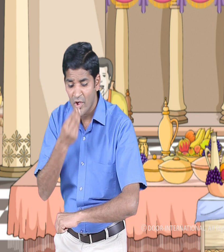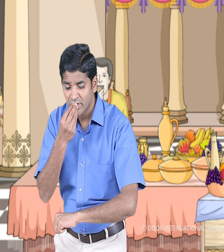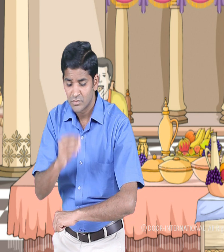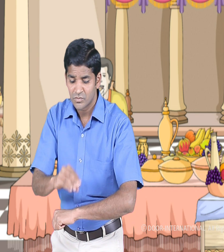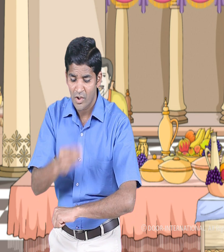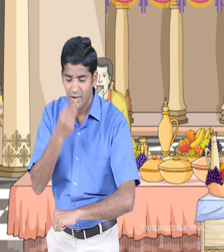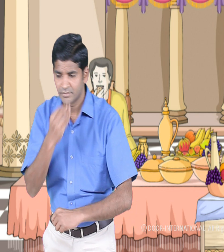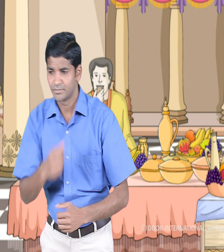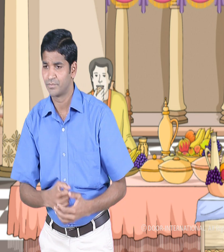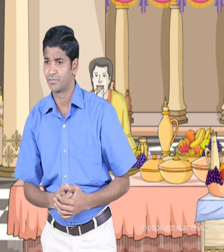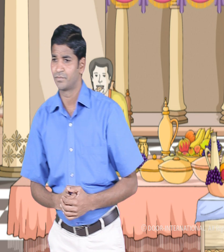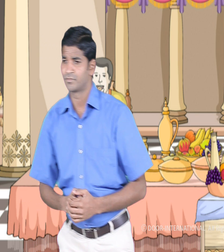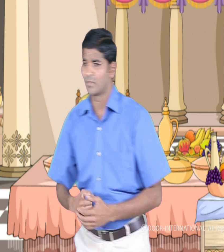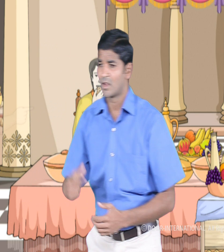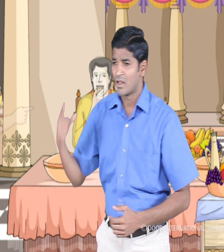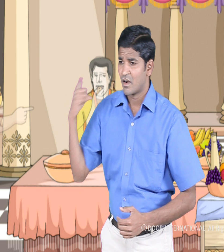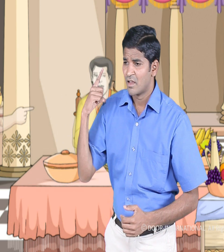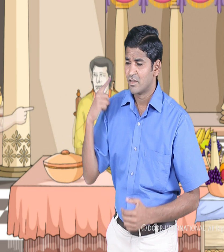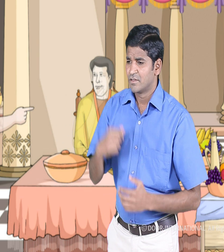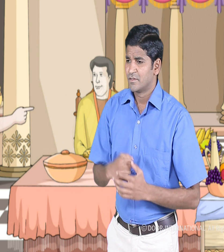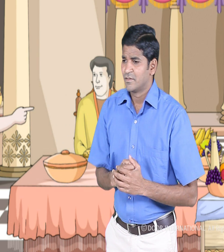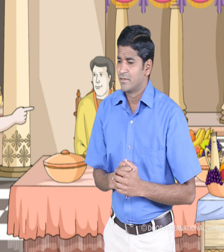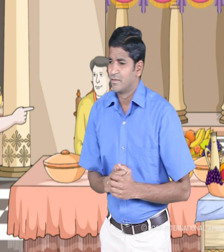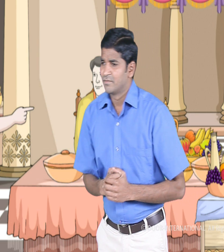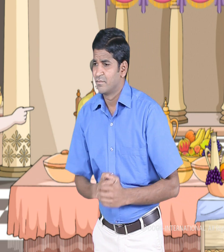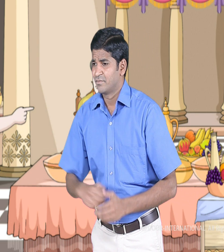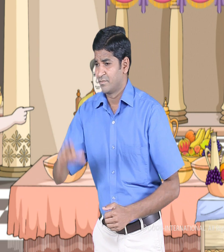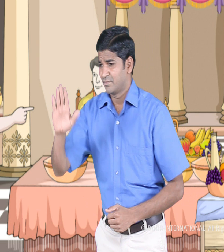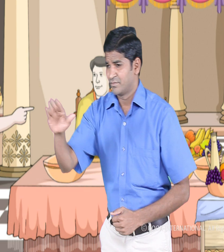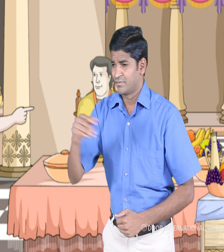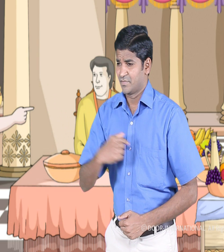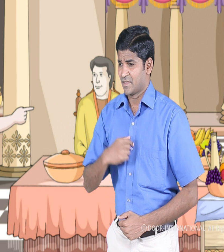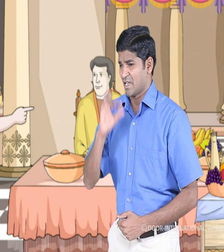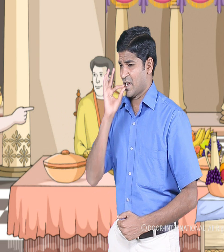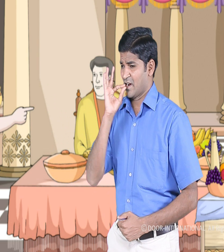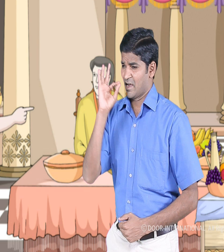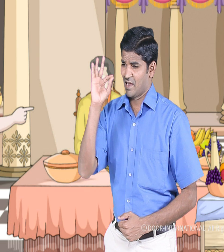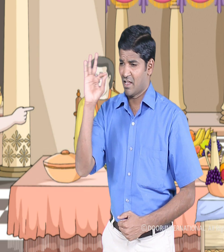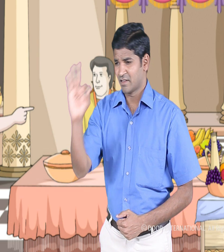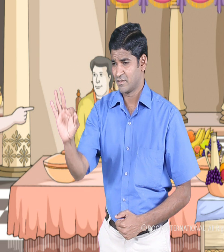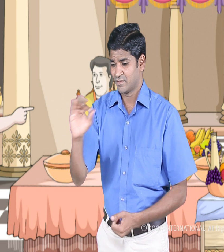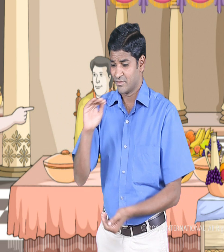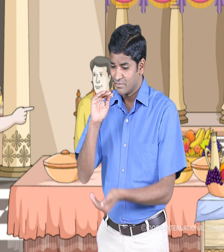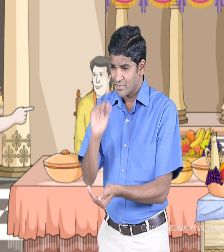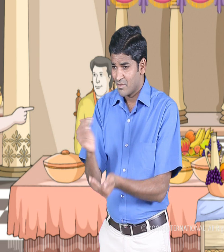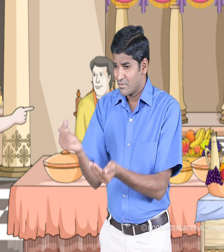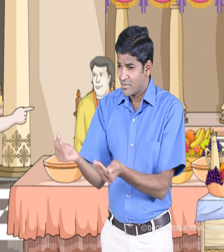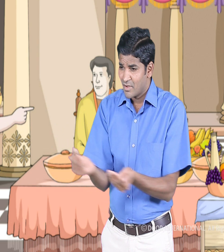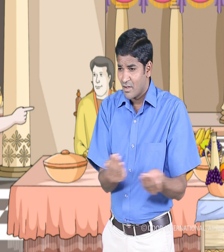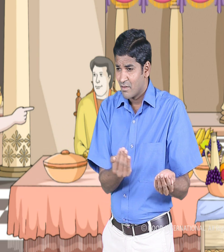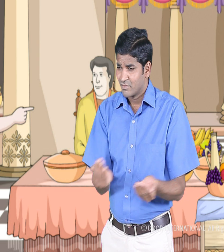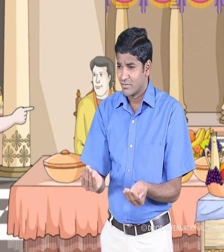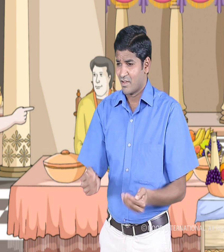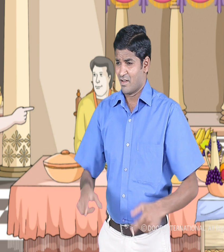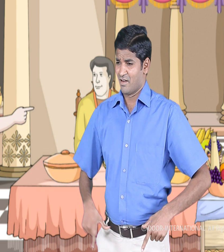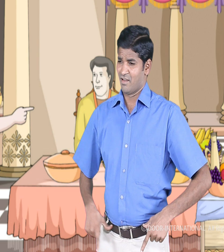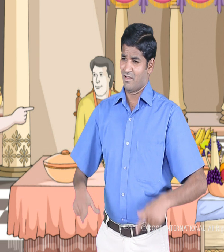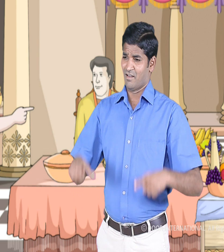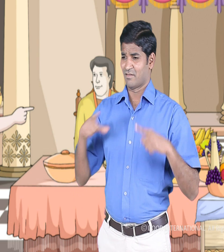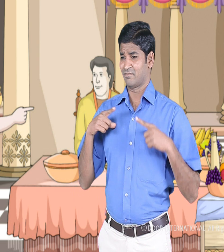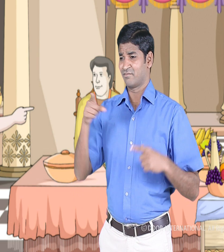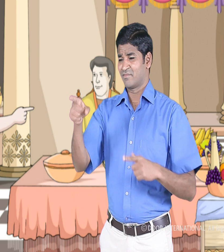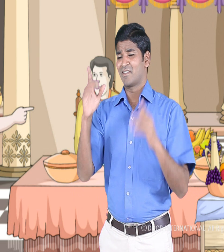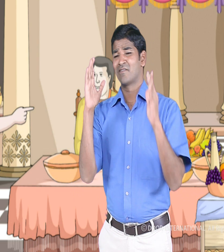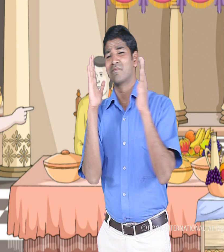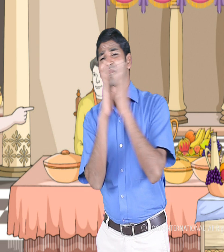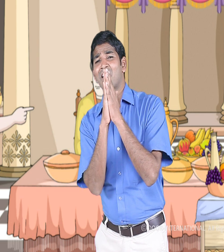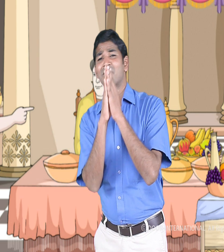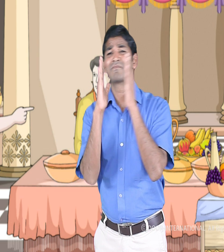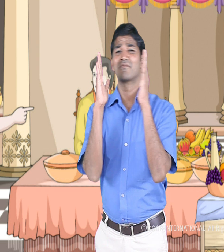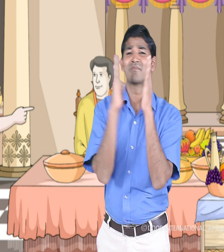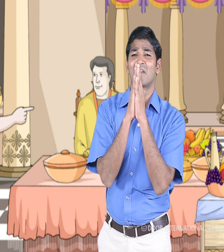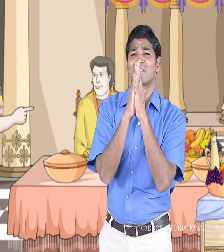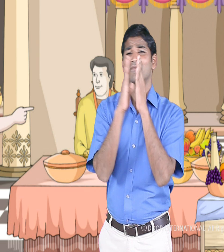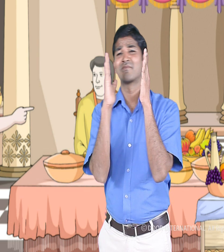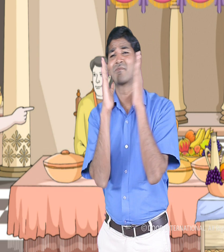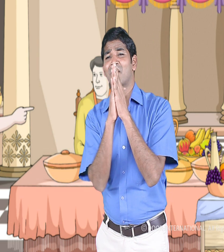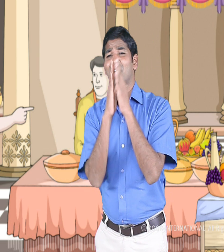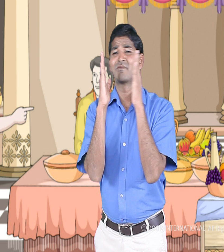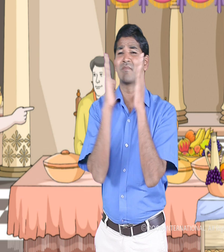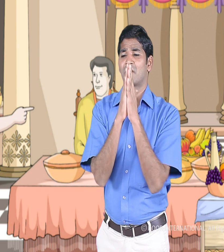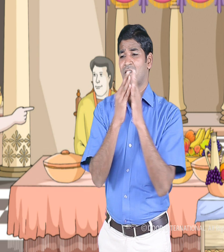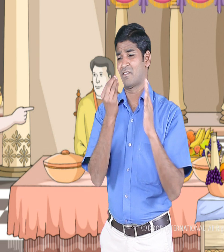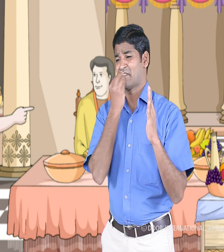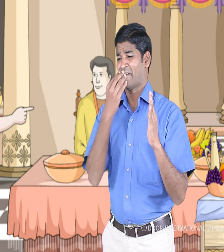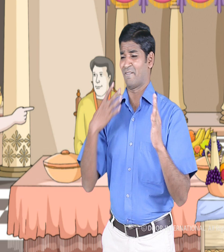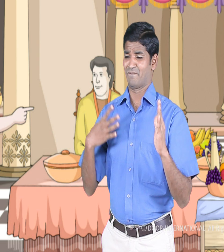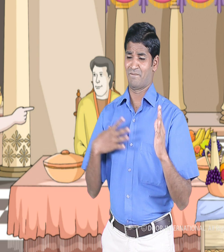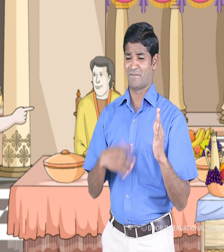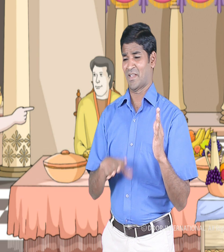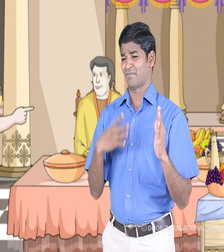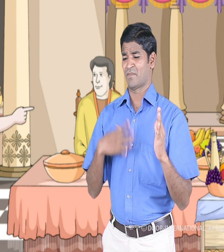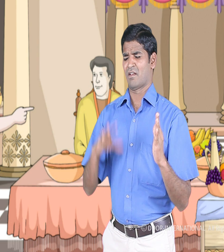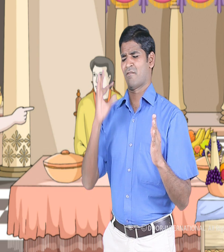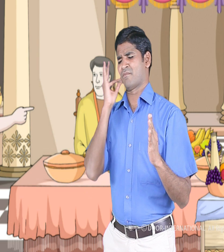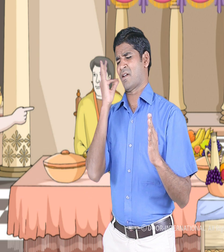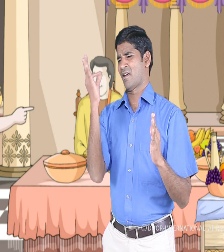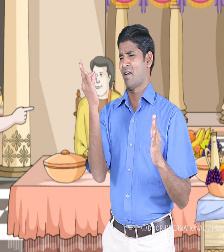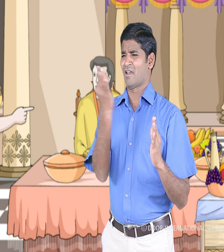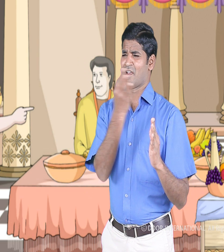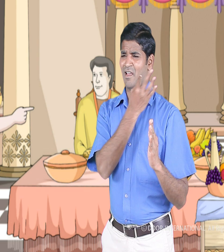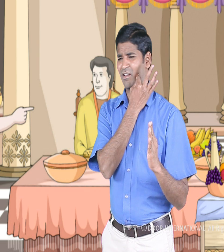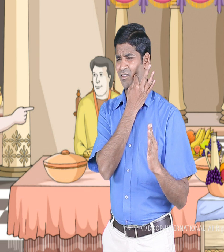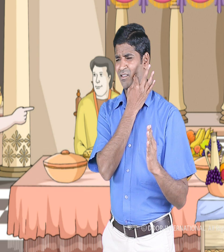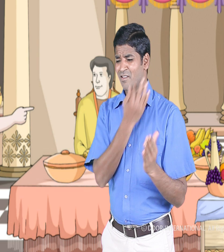“What is this you have done?” his servants asked.